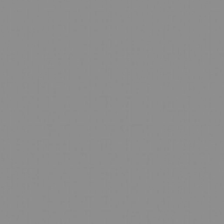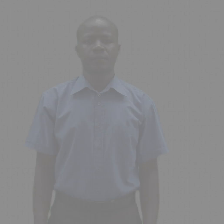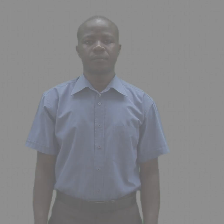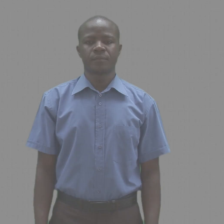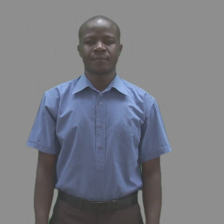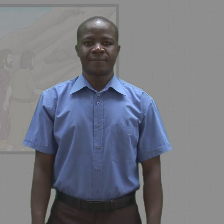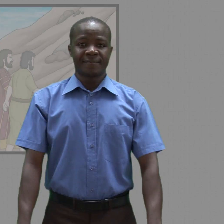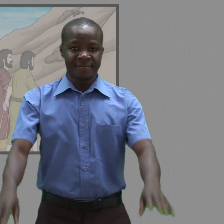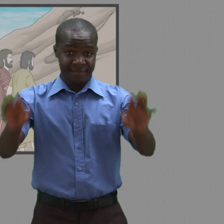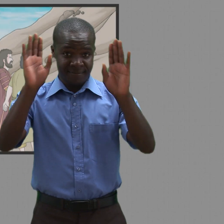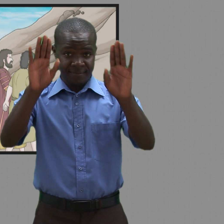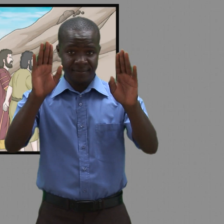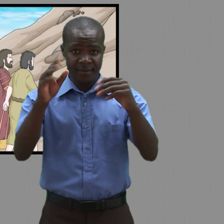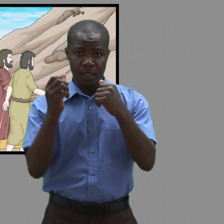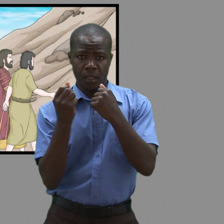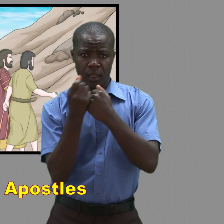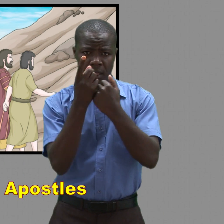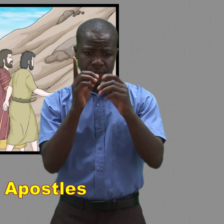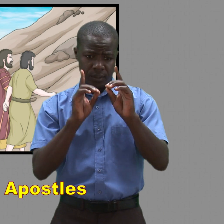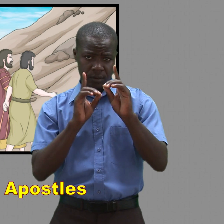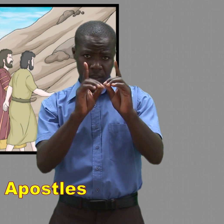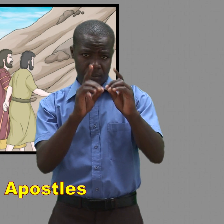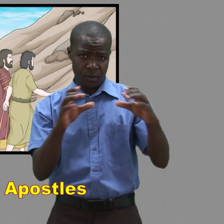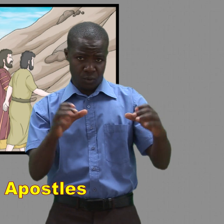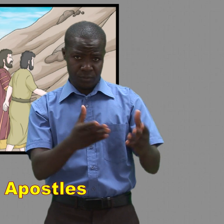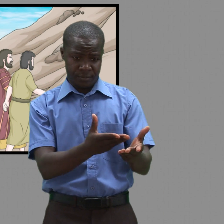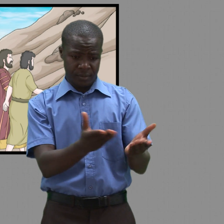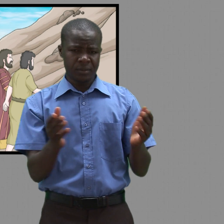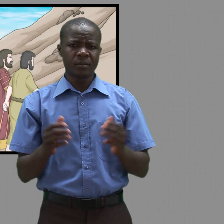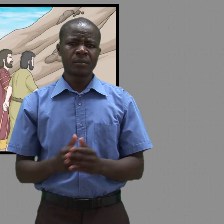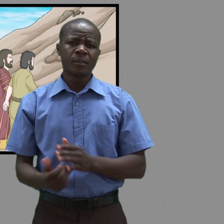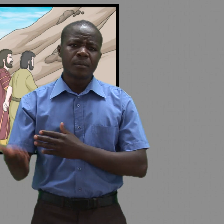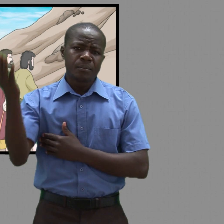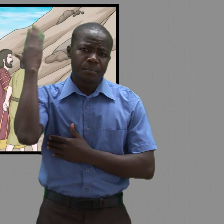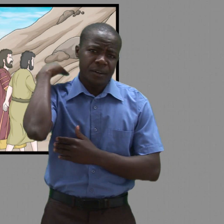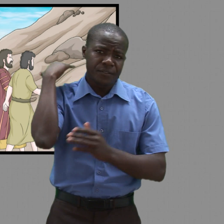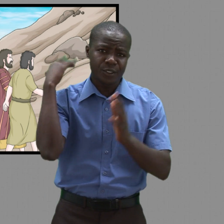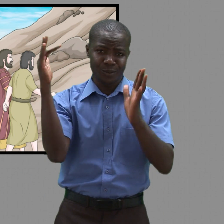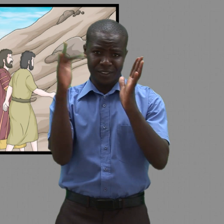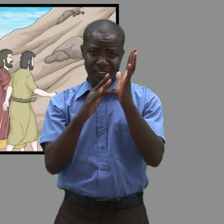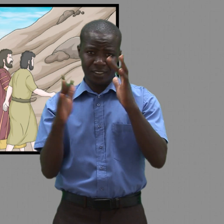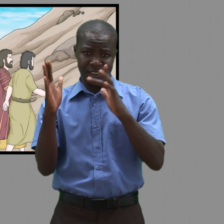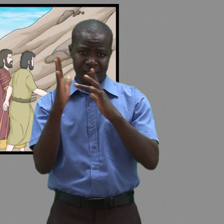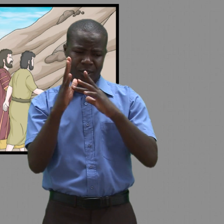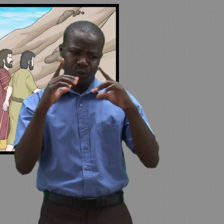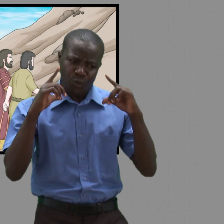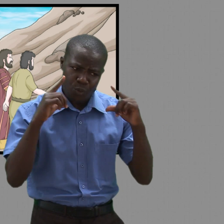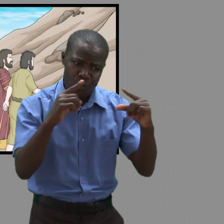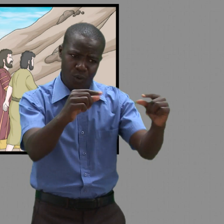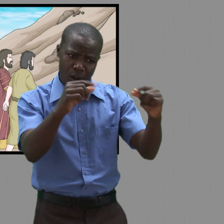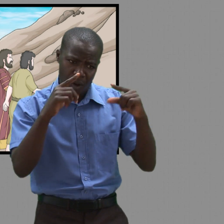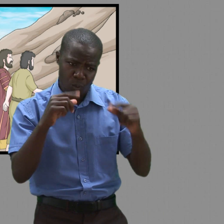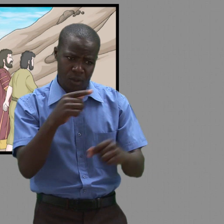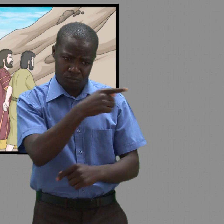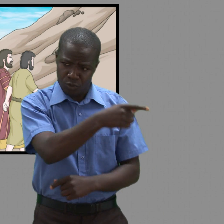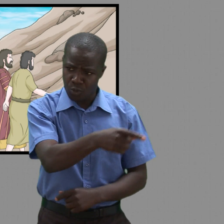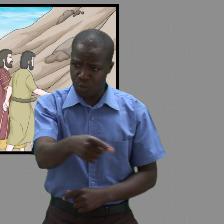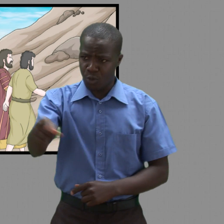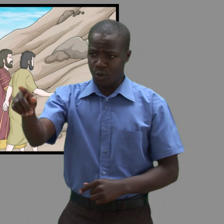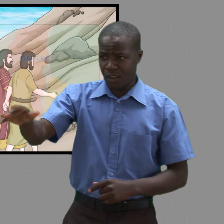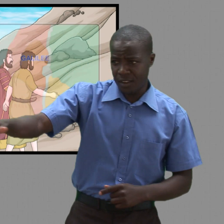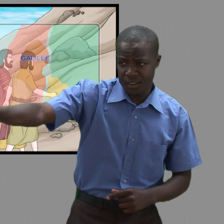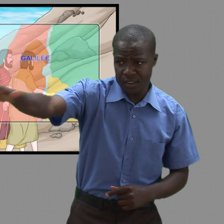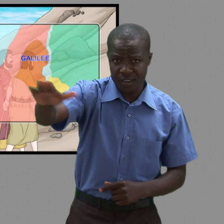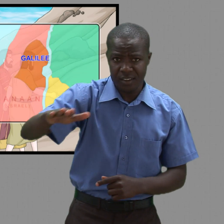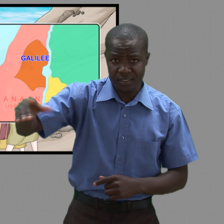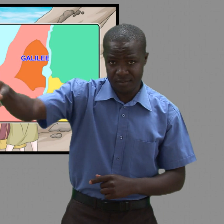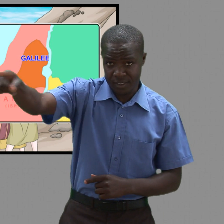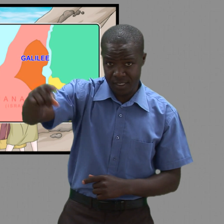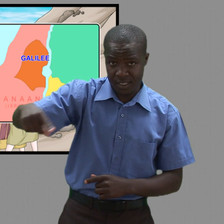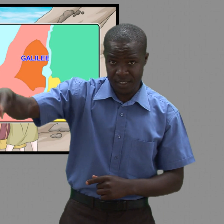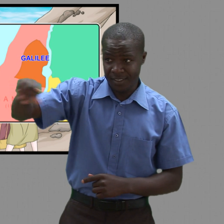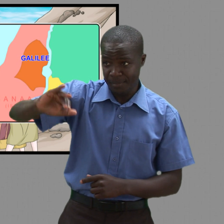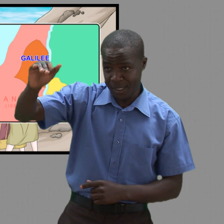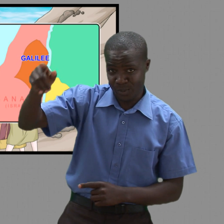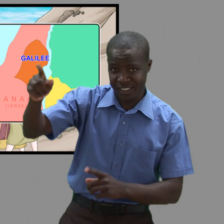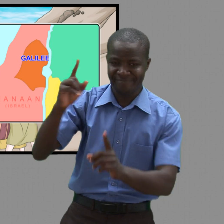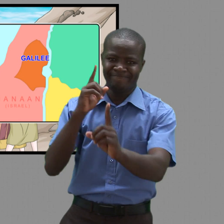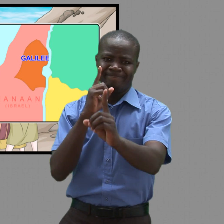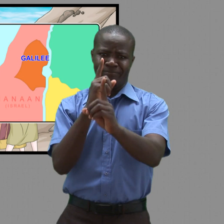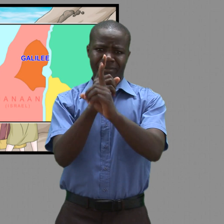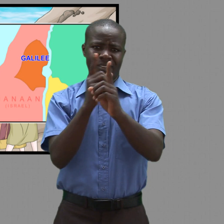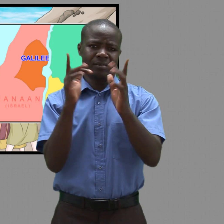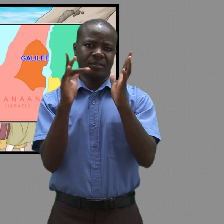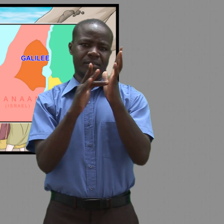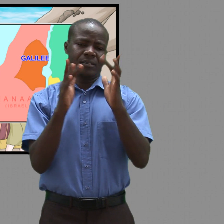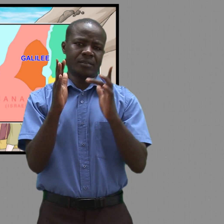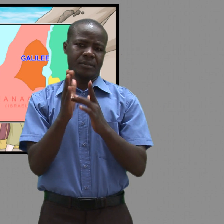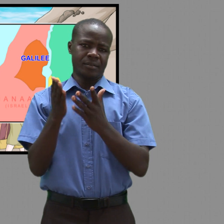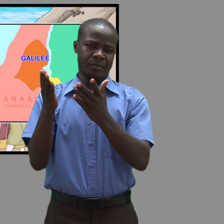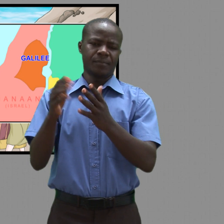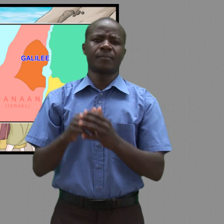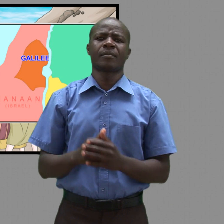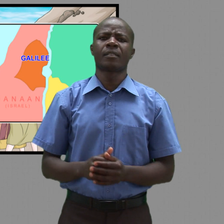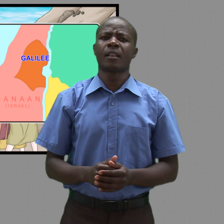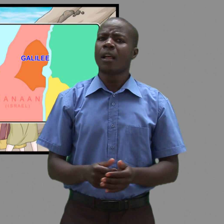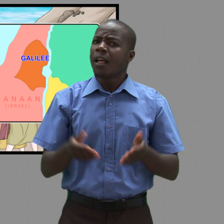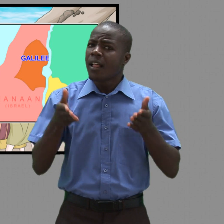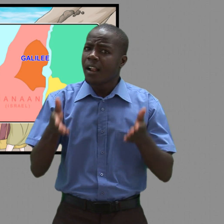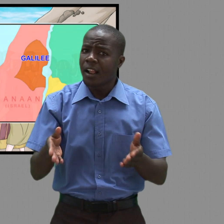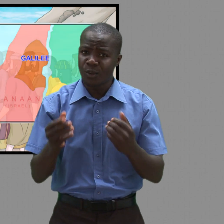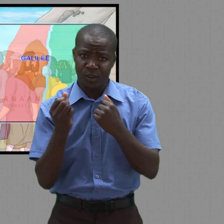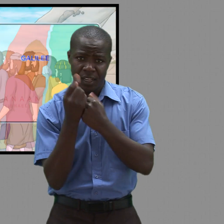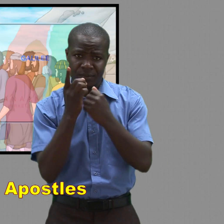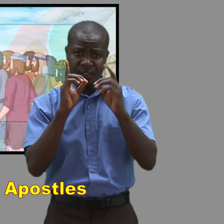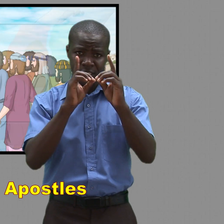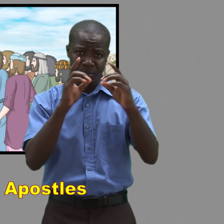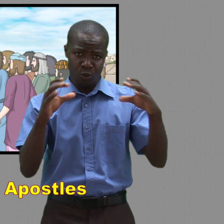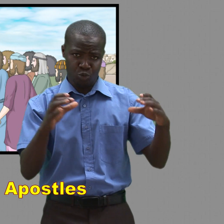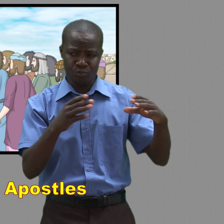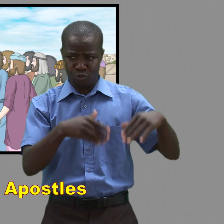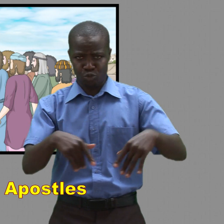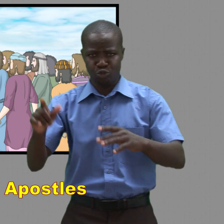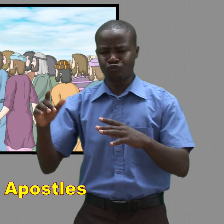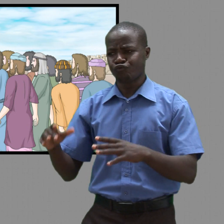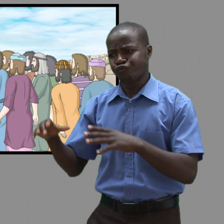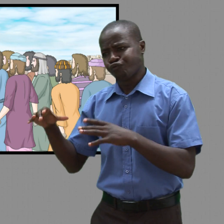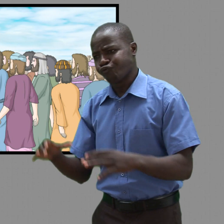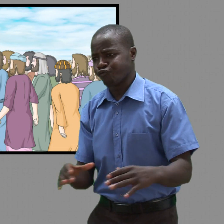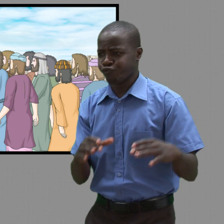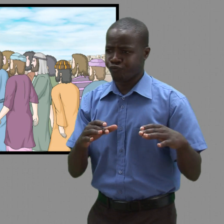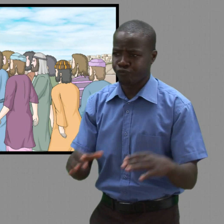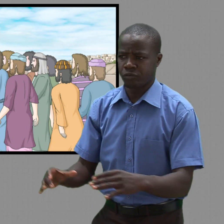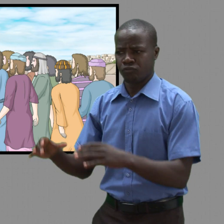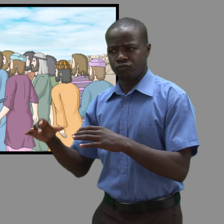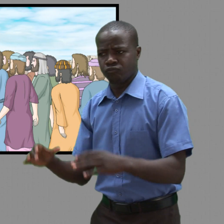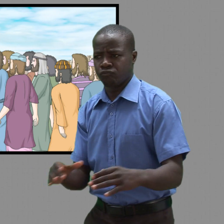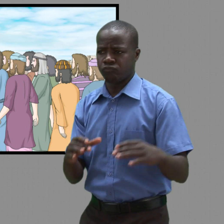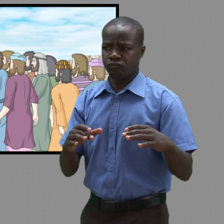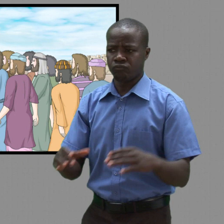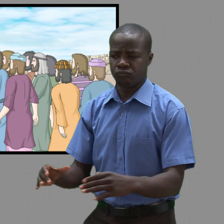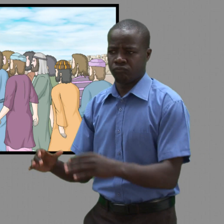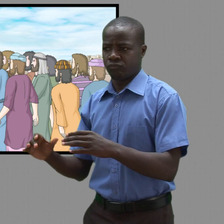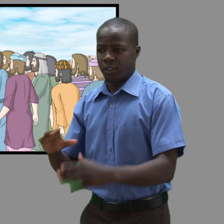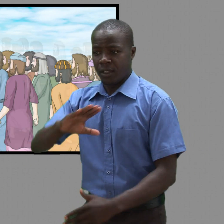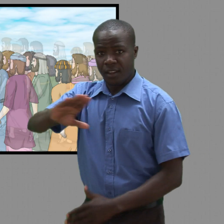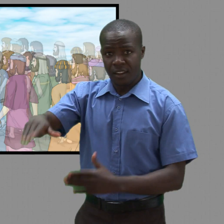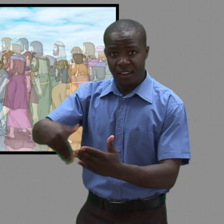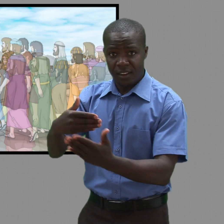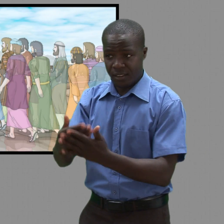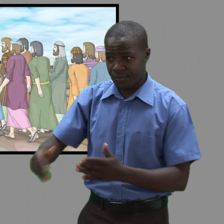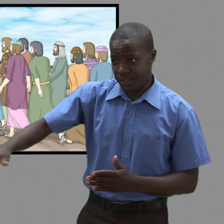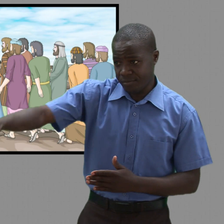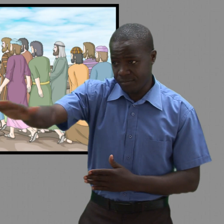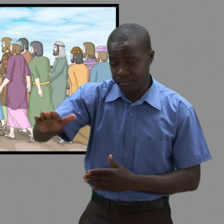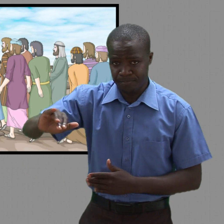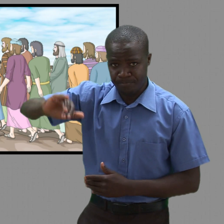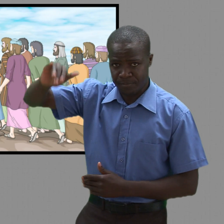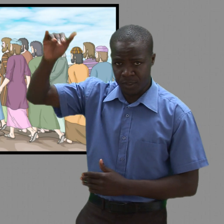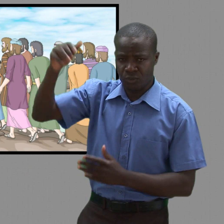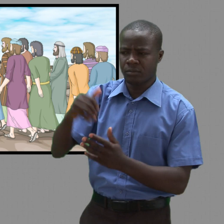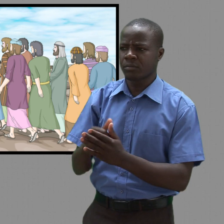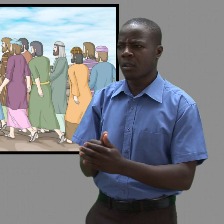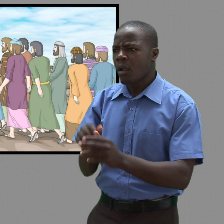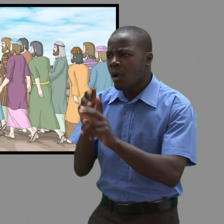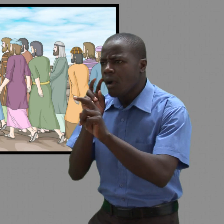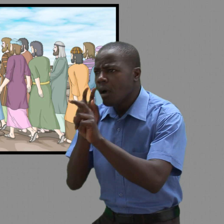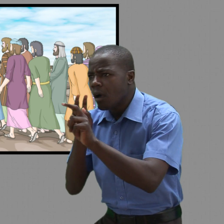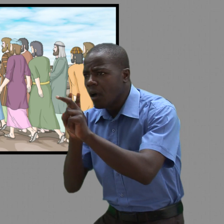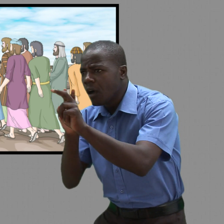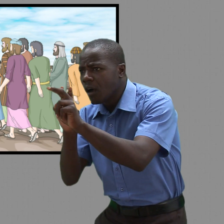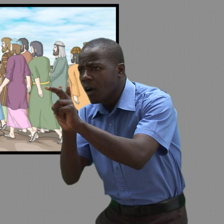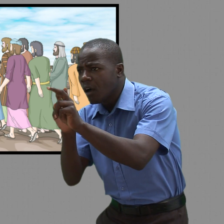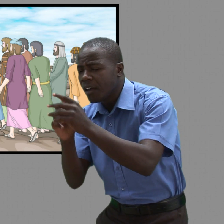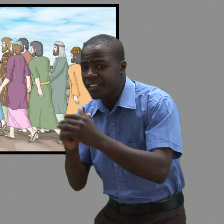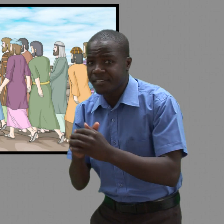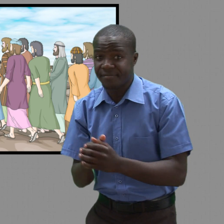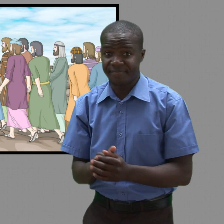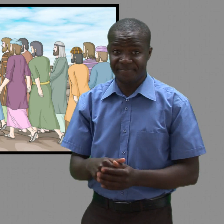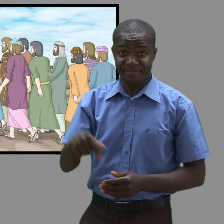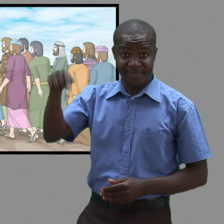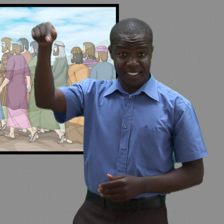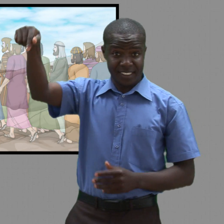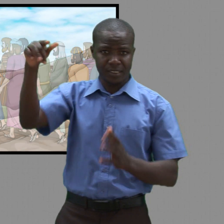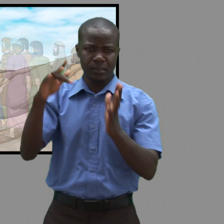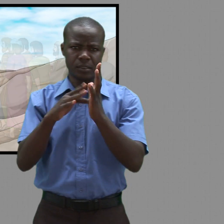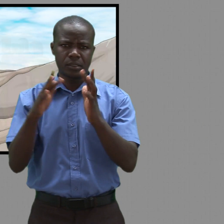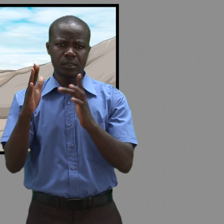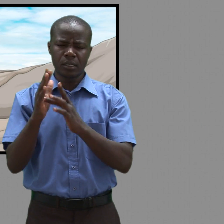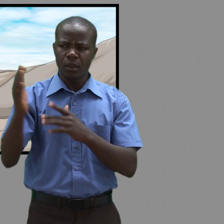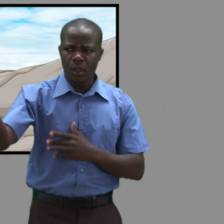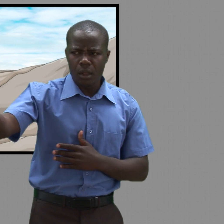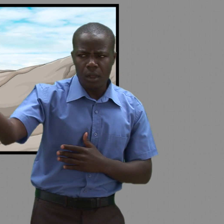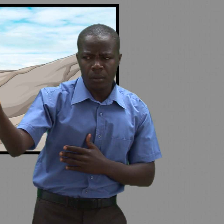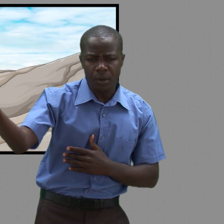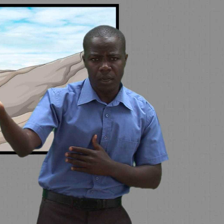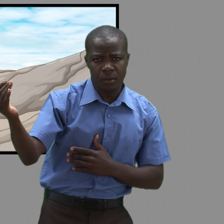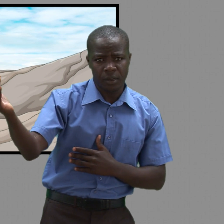Meanwhile, the eleven disciples went to Galilee, to the mountain Jesus had designated.